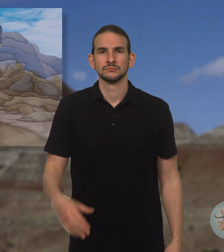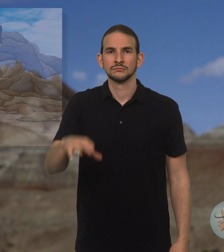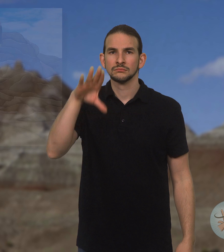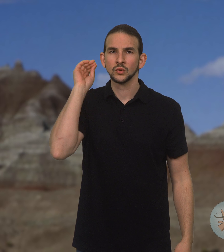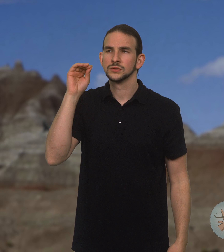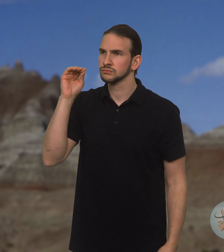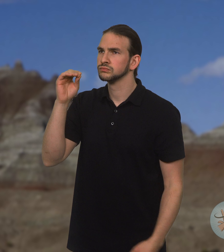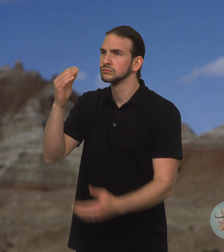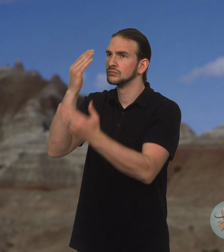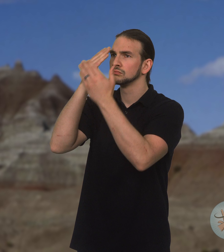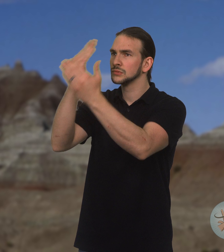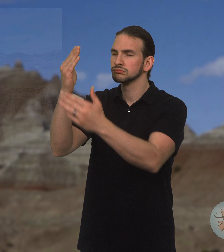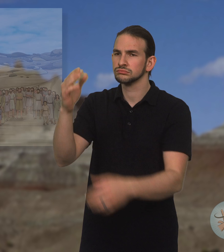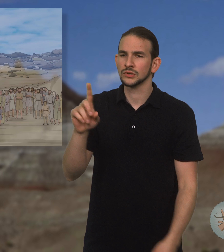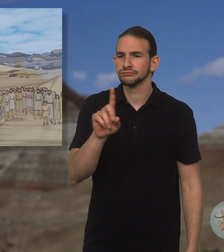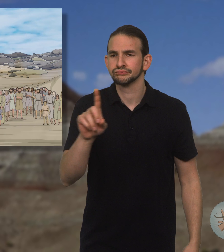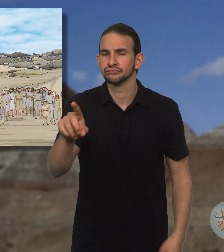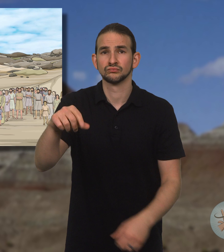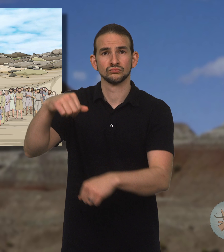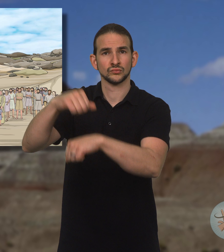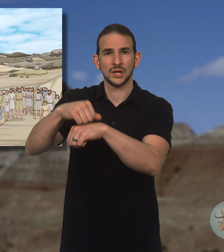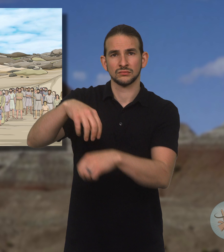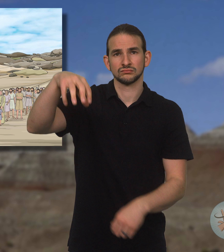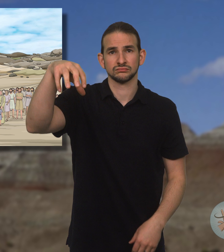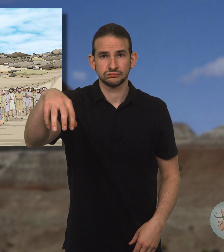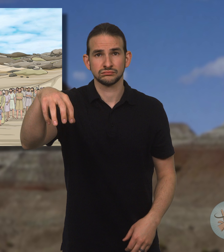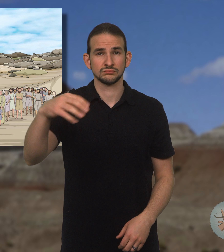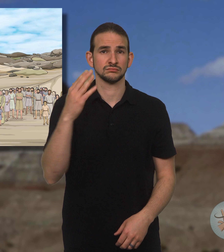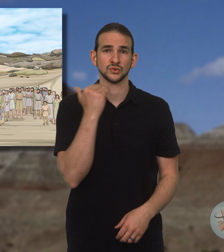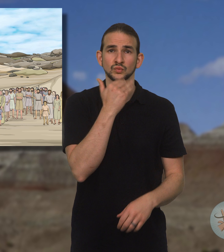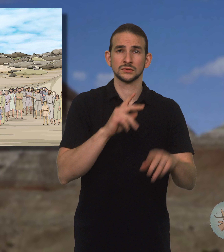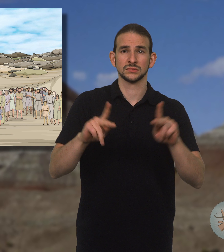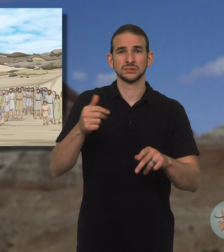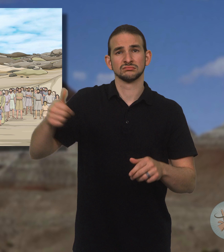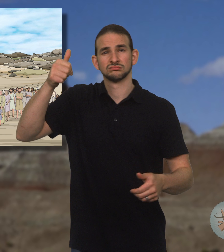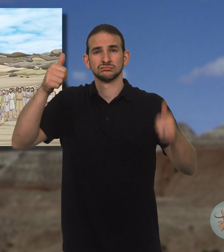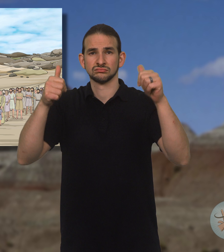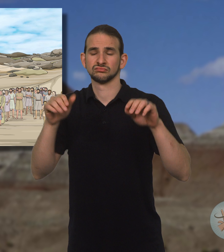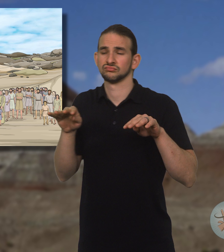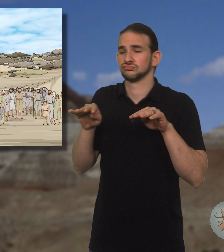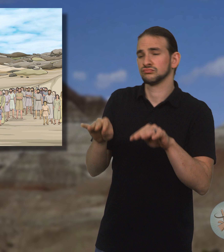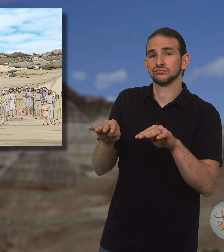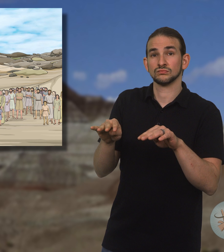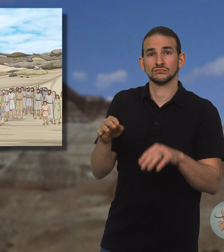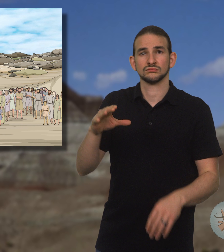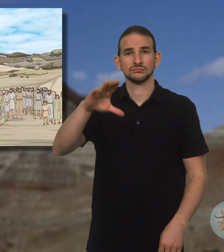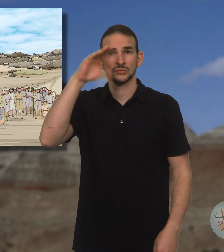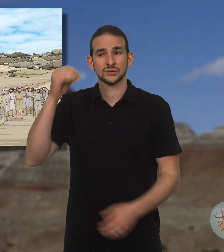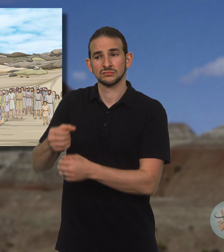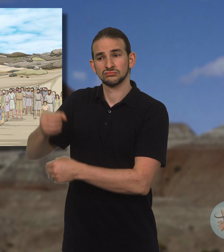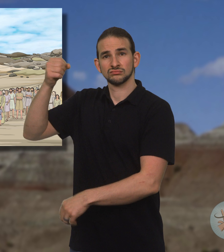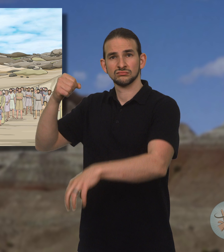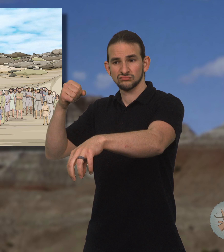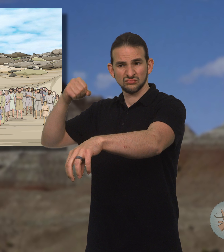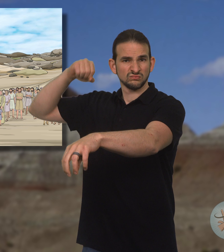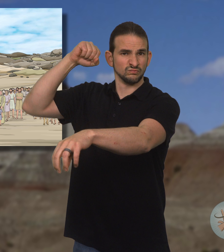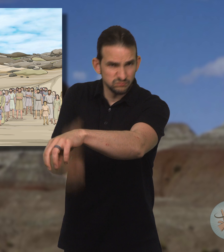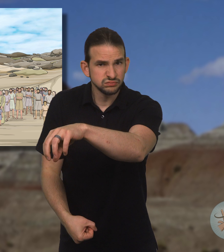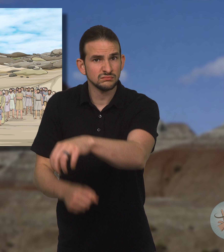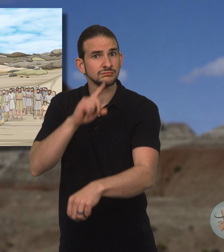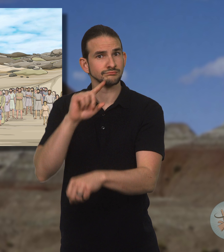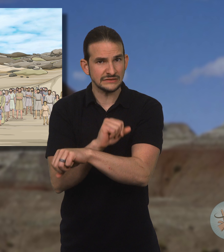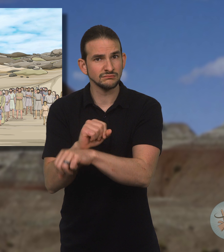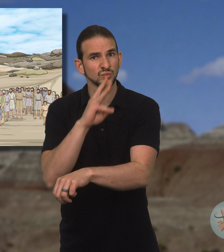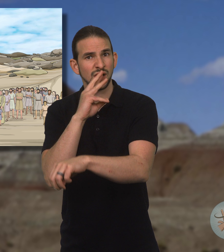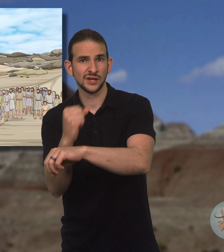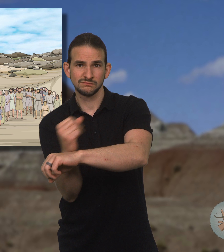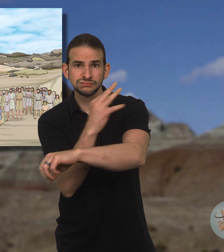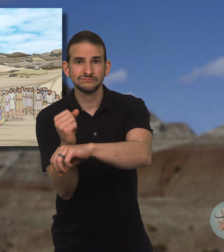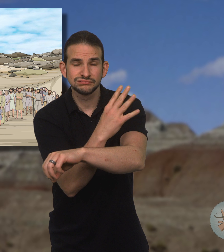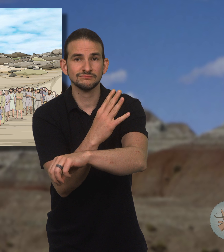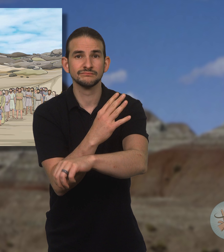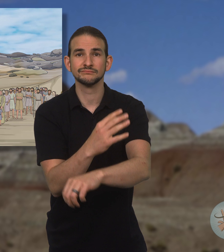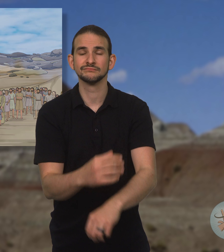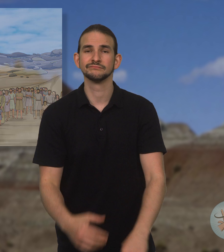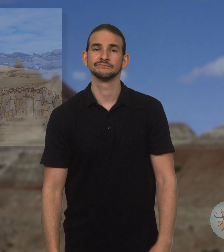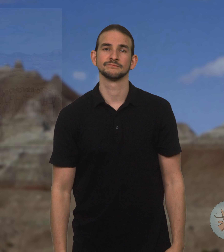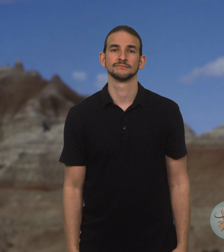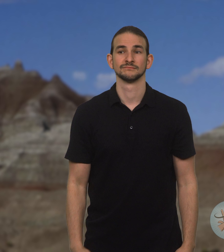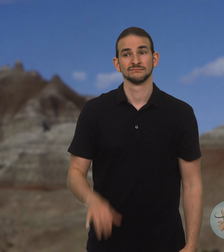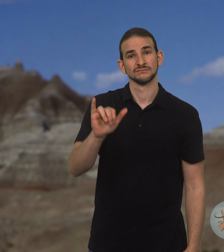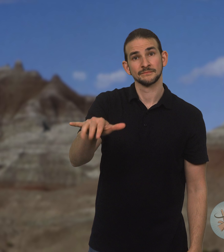So Moses did this in the sight of the elders of Israel.